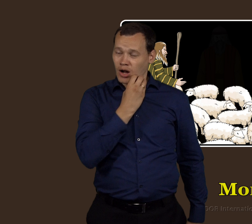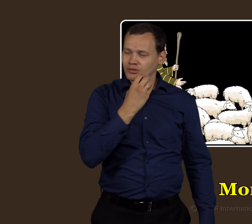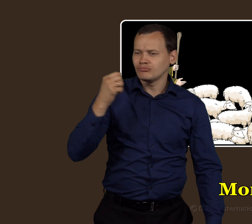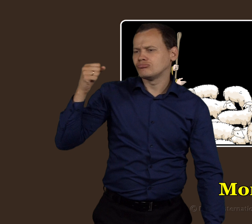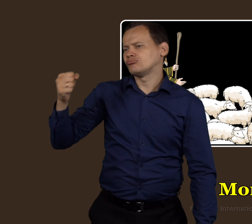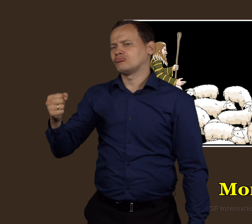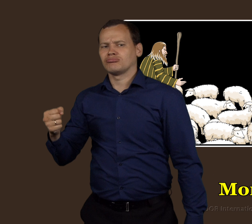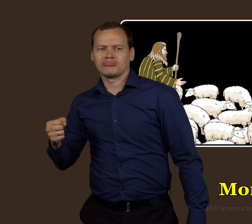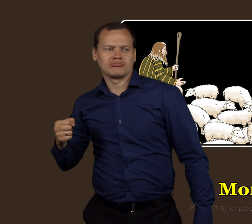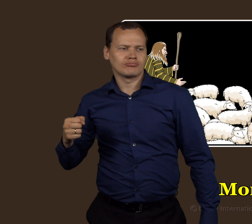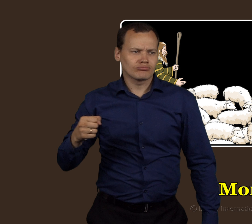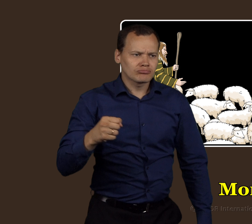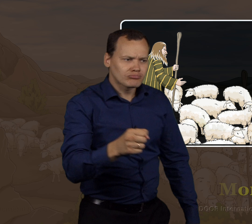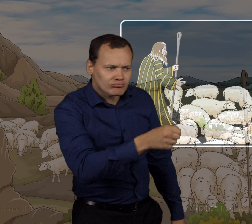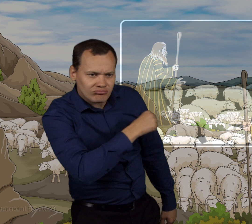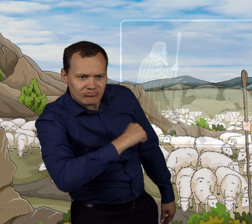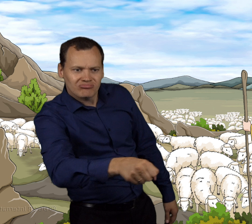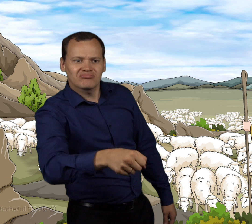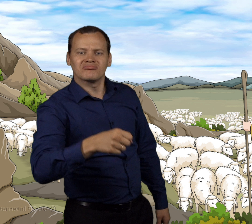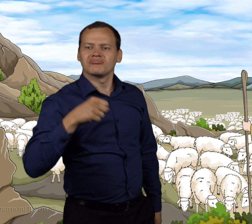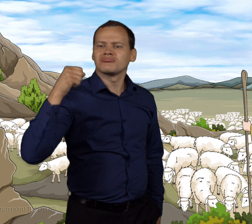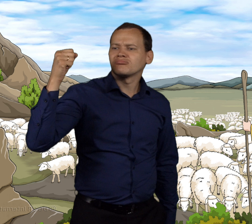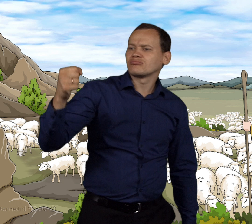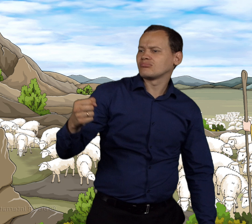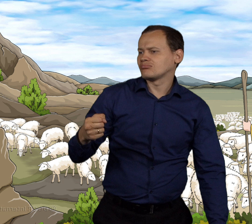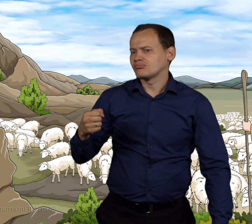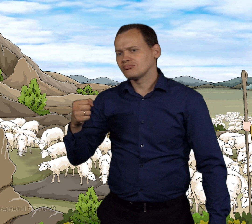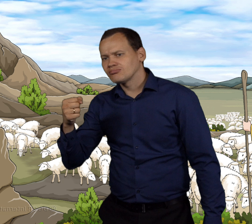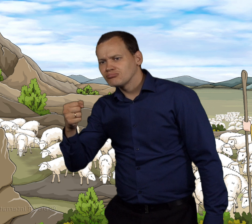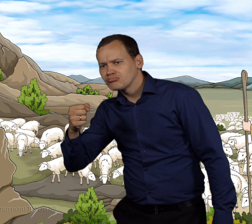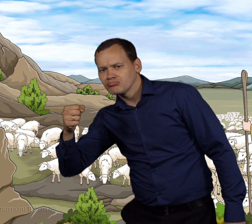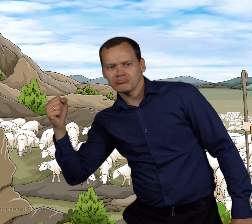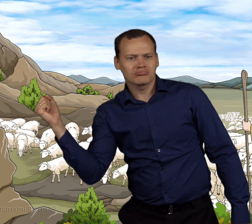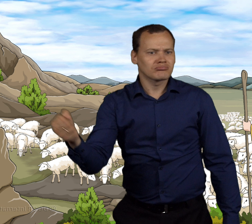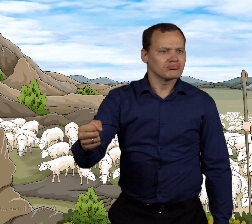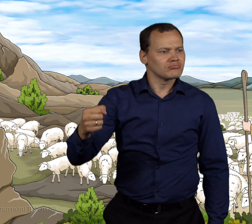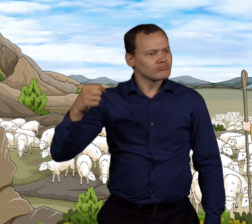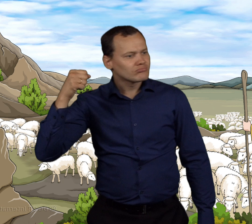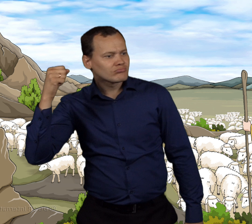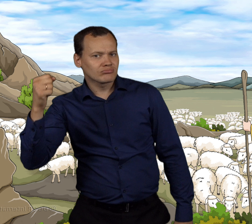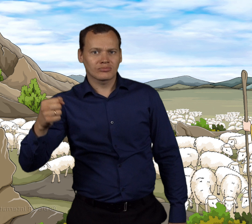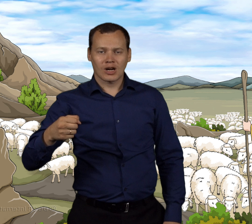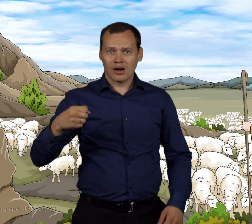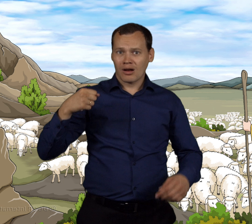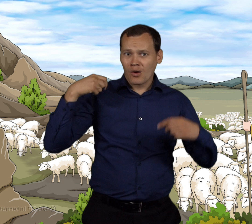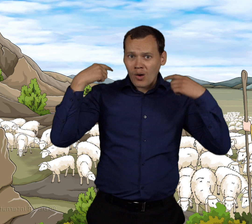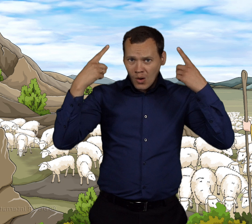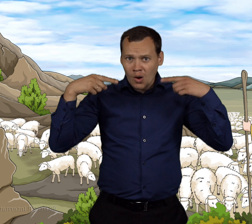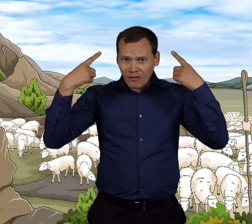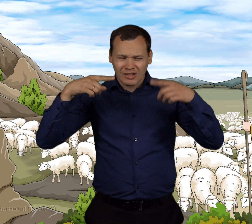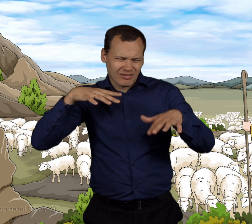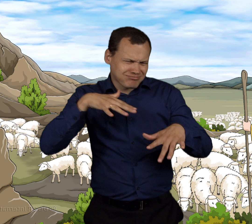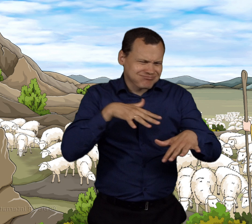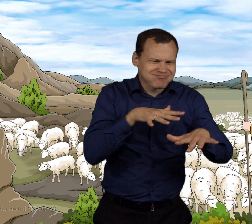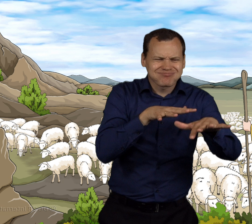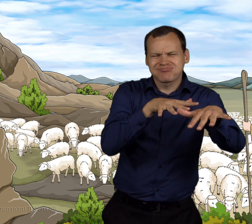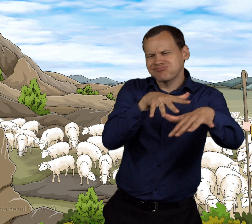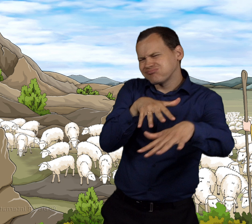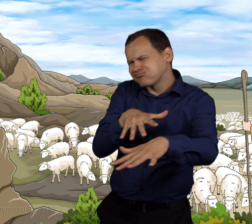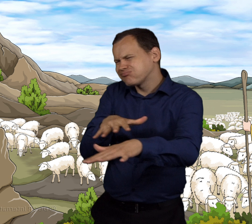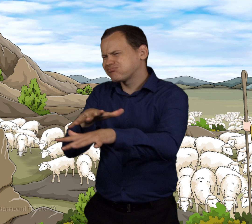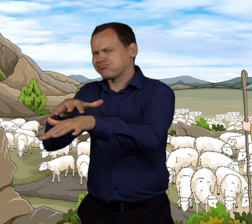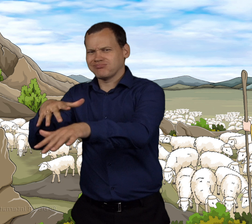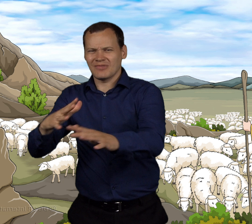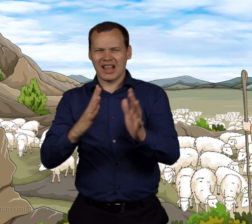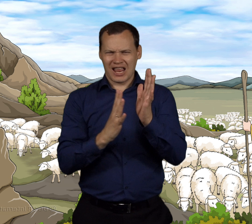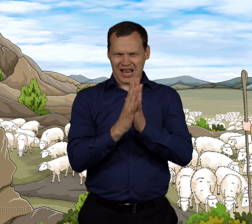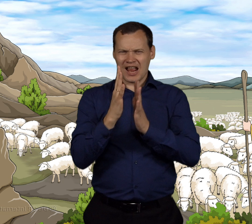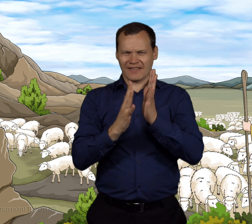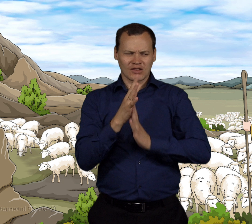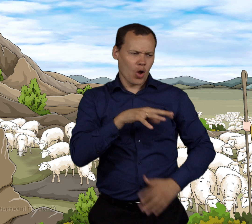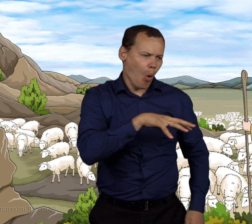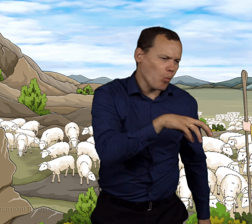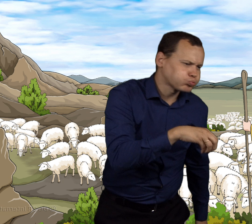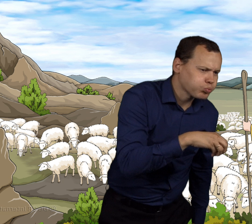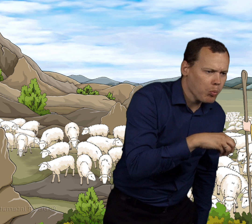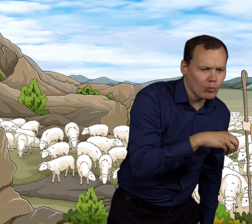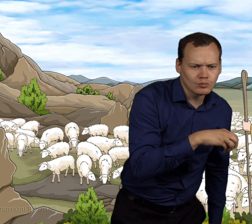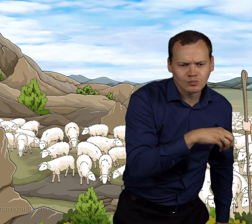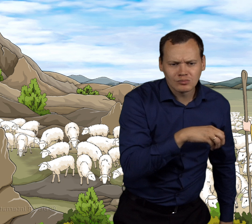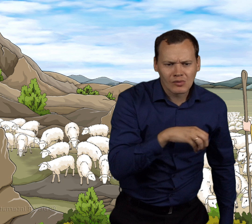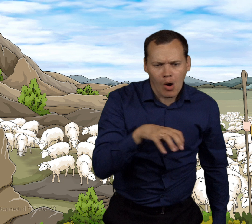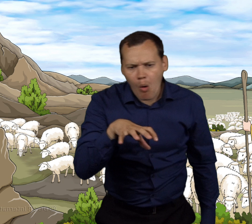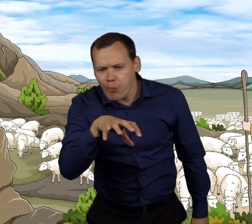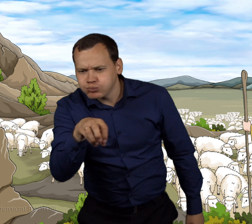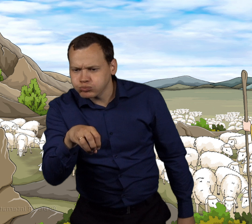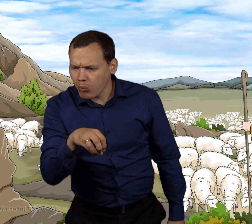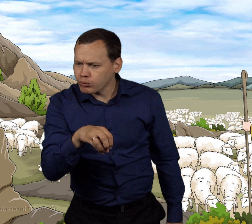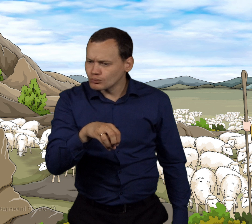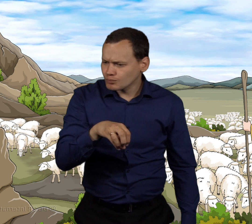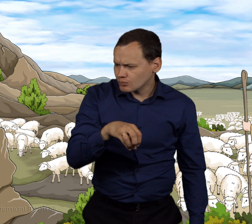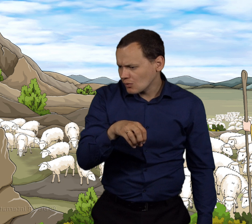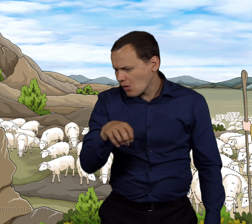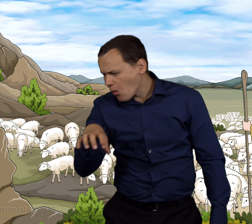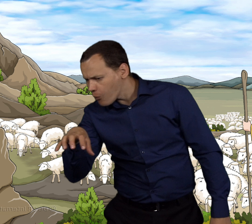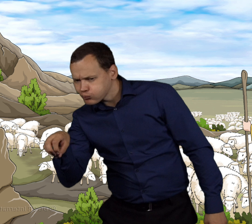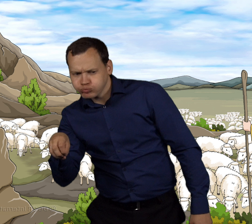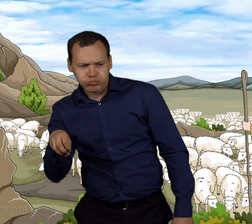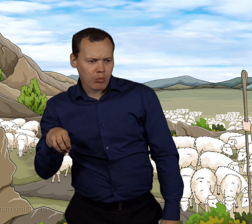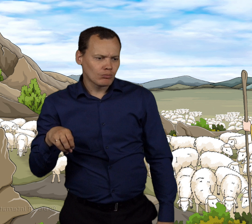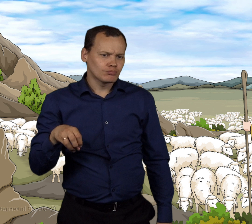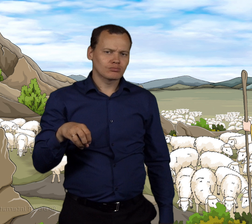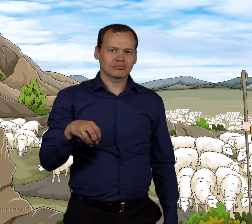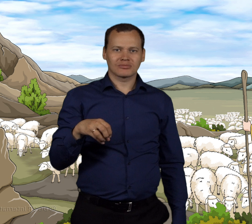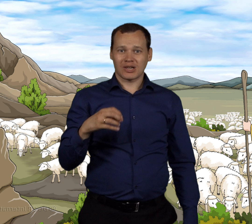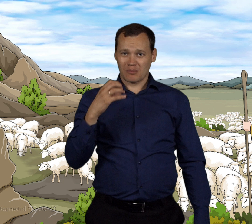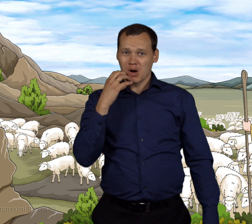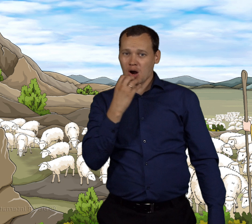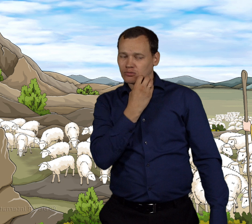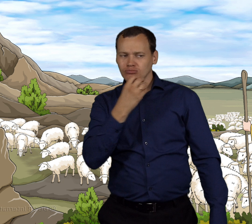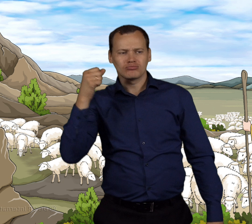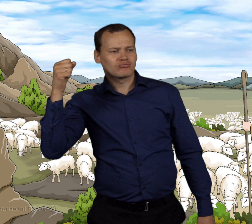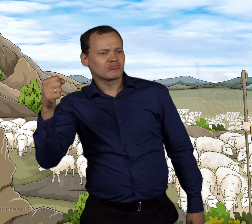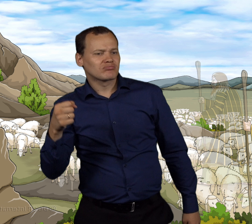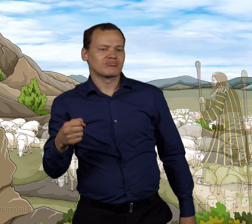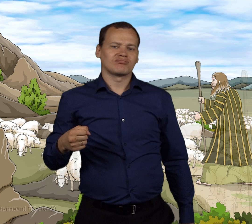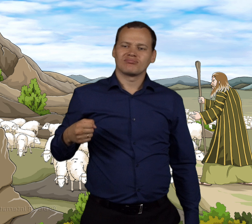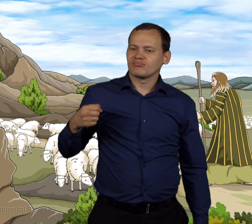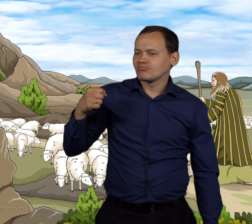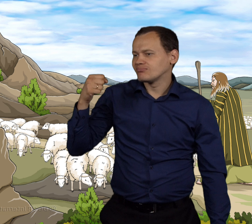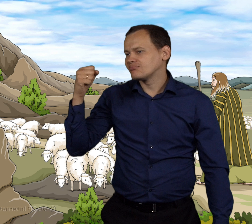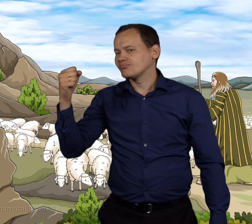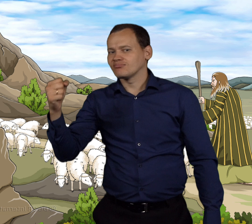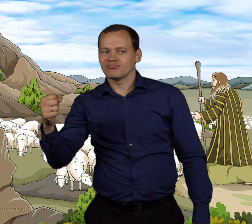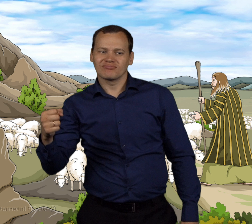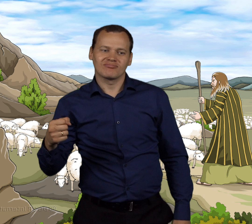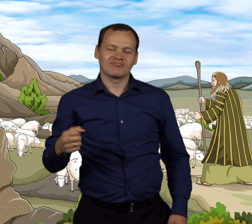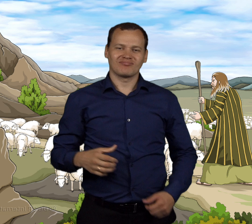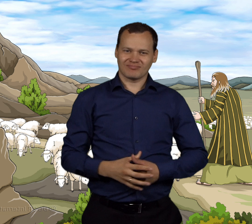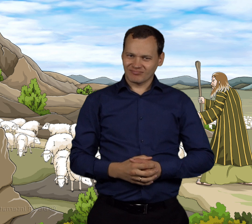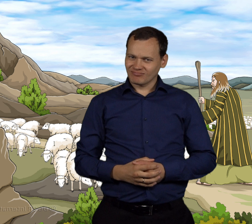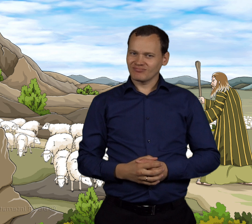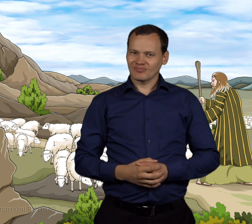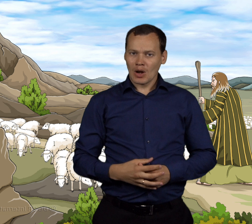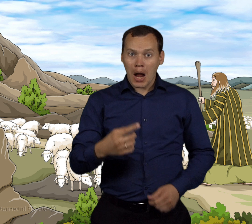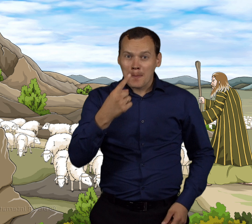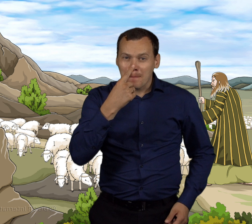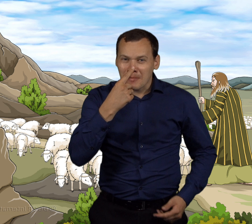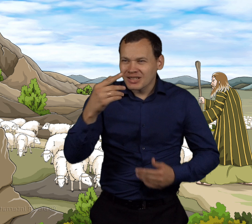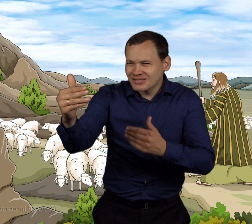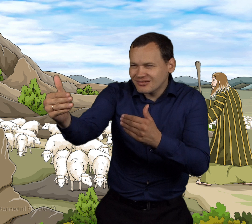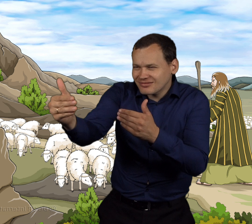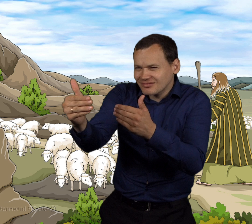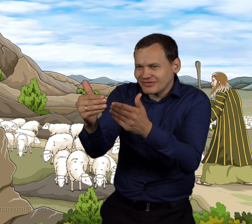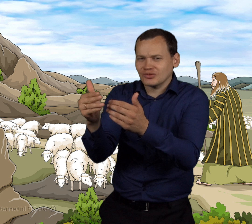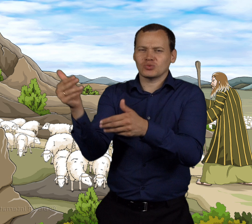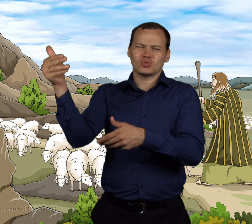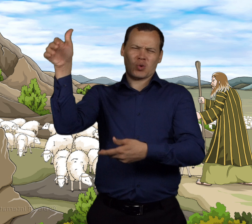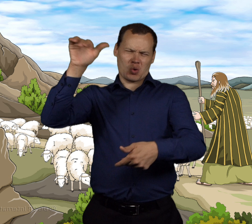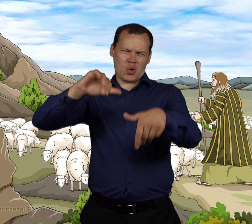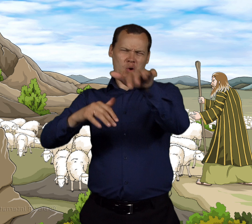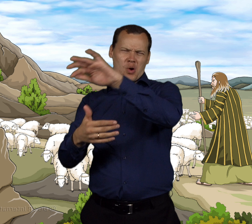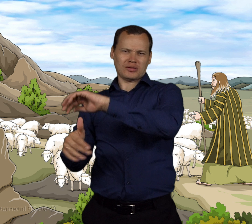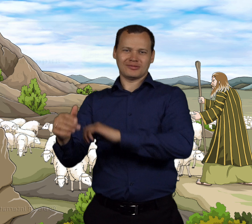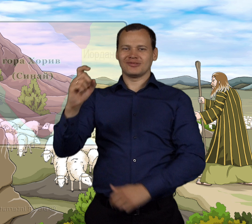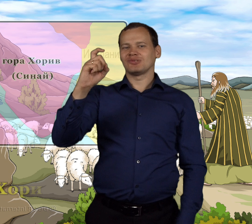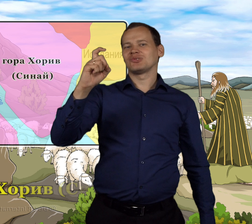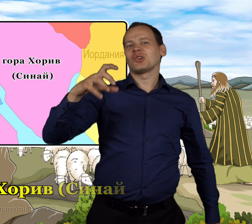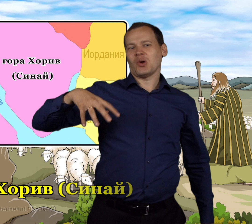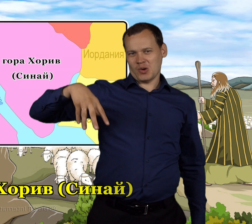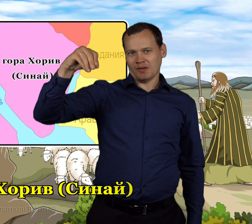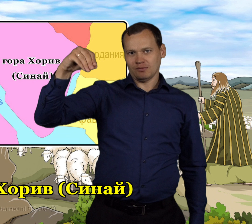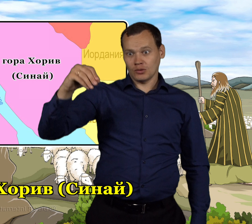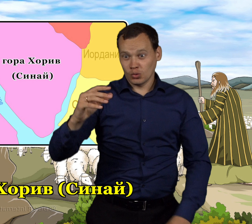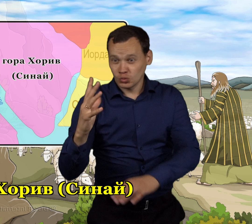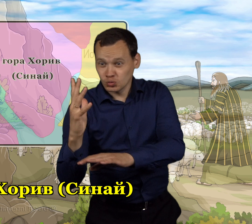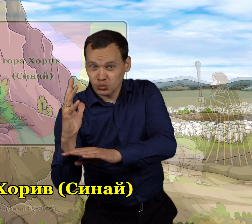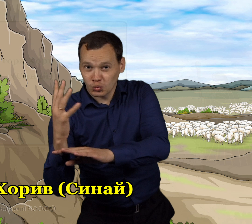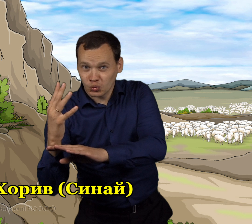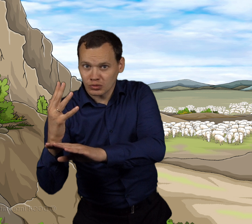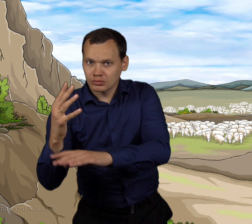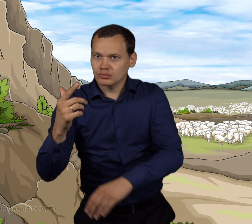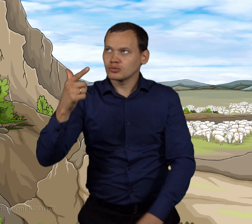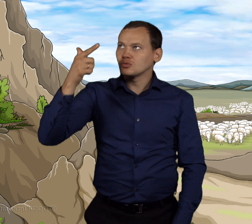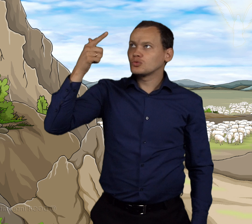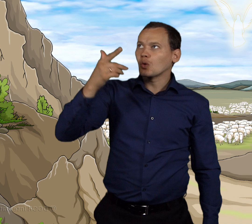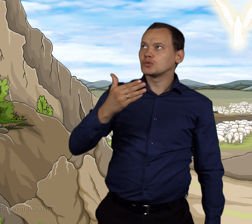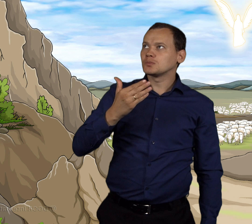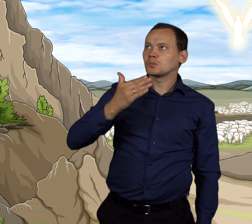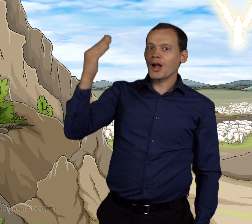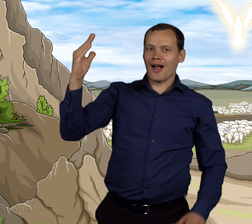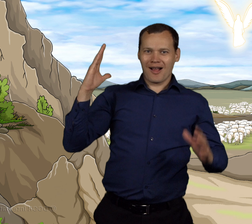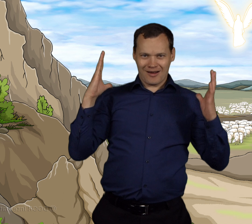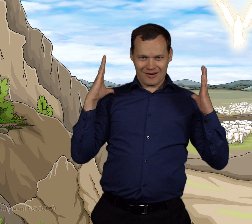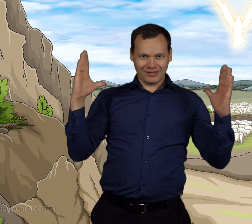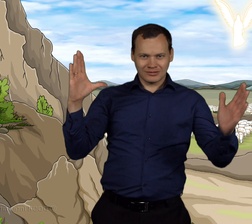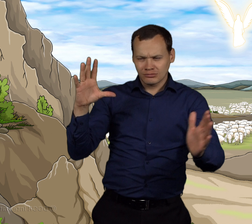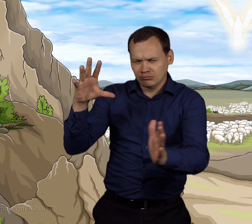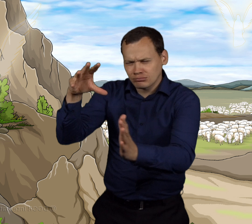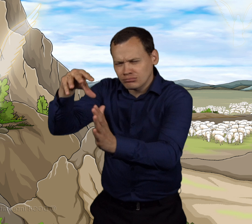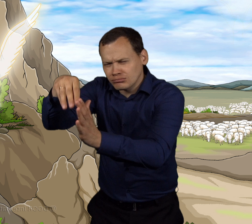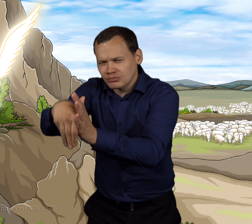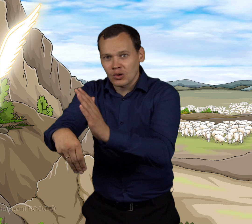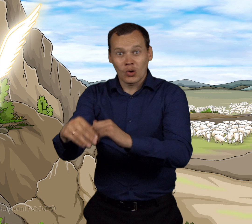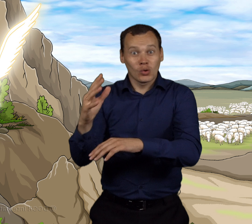He led the flock to the far side of the wilderness and came to Horeb, the mountain of God.